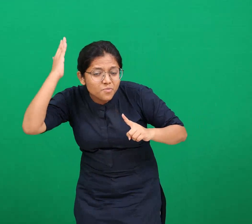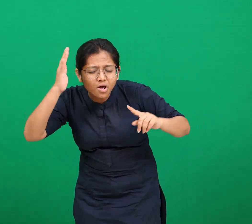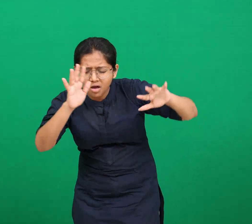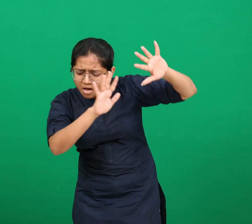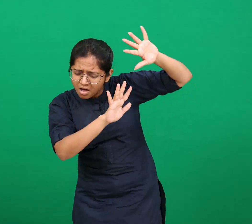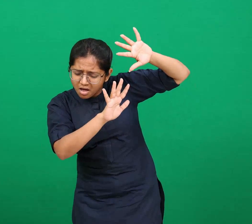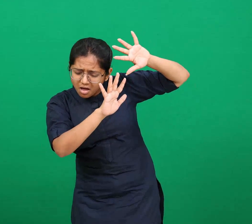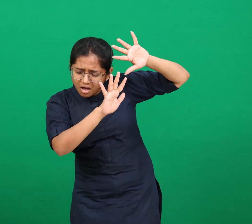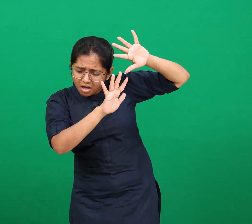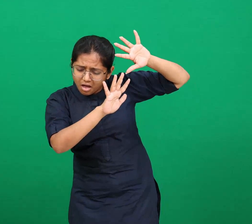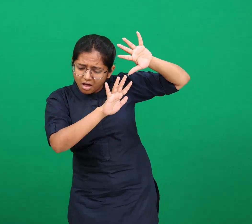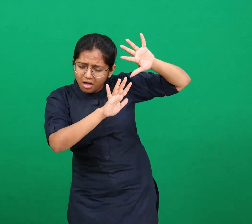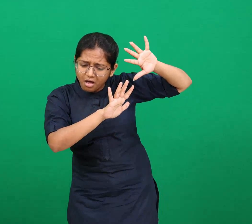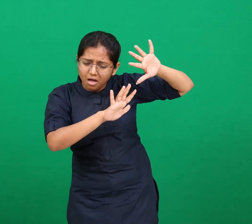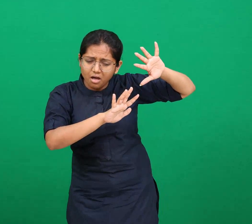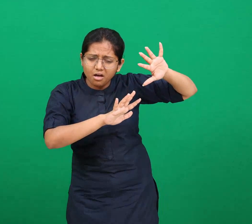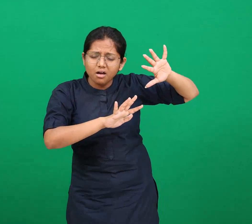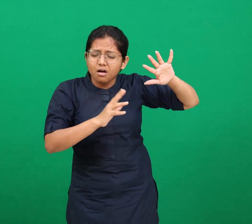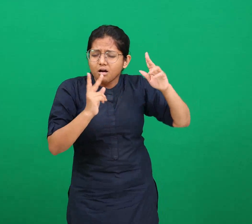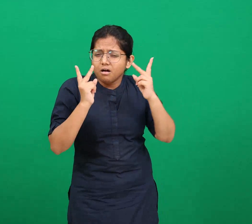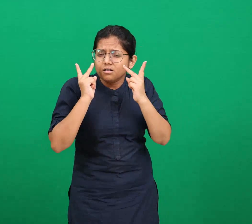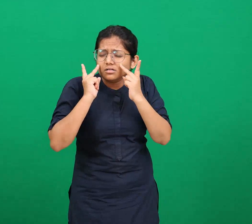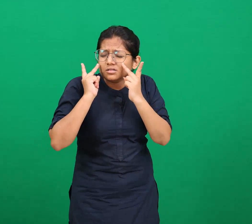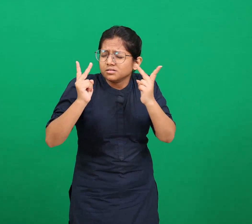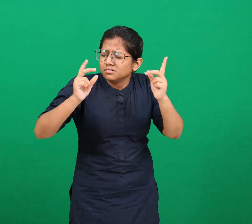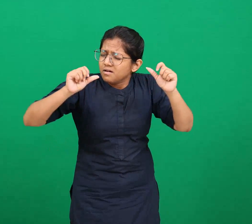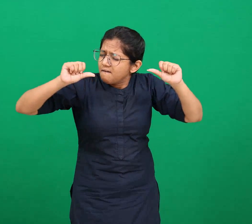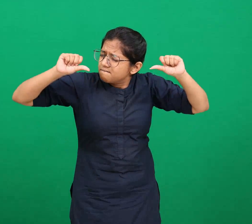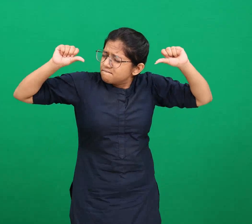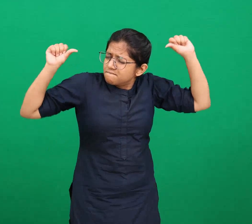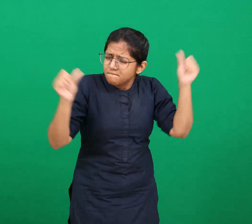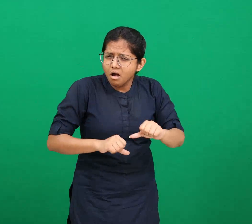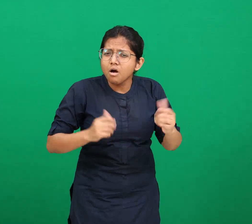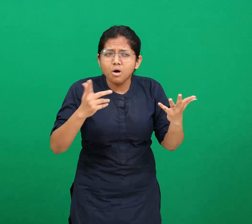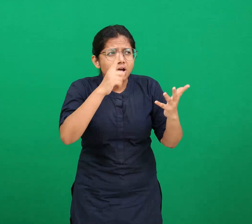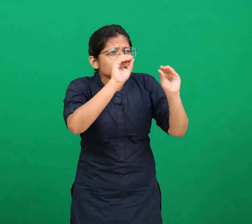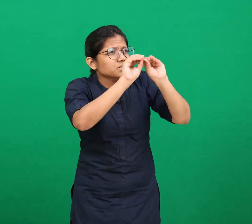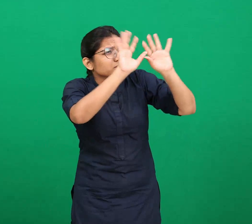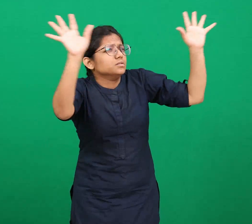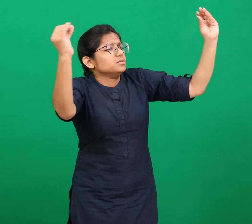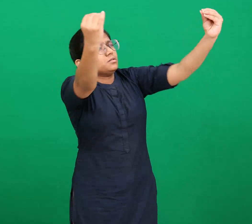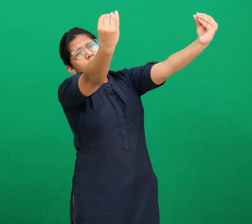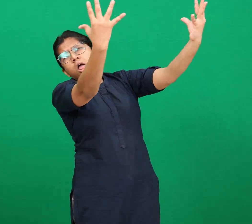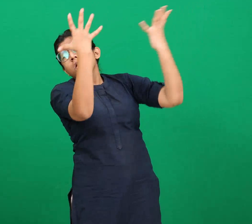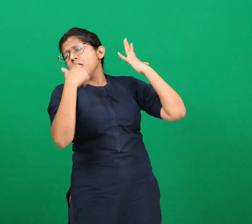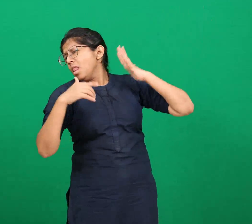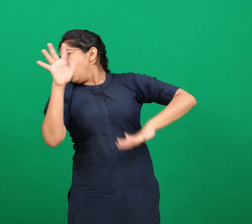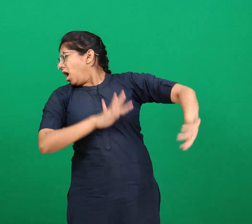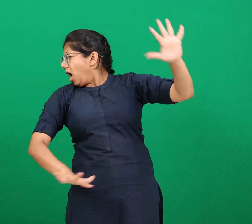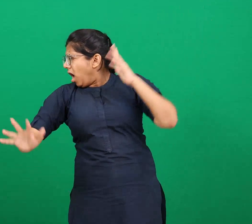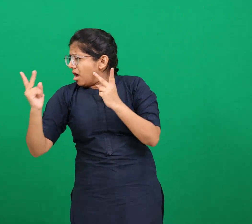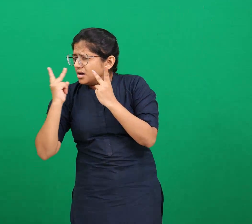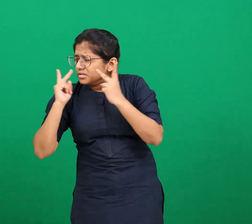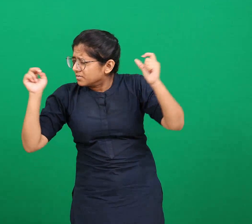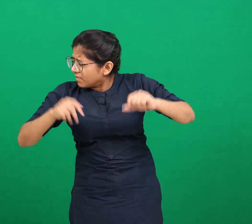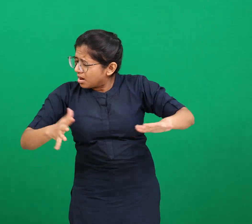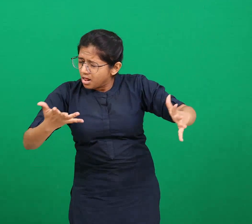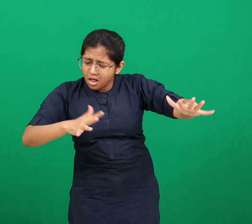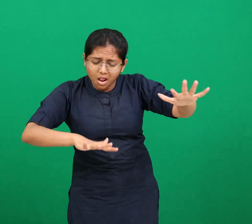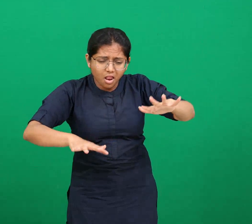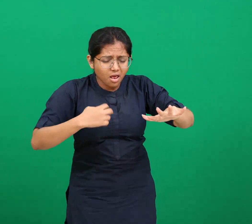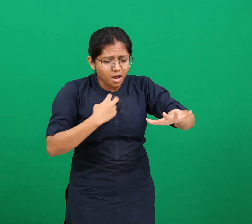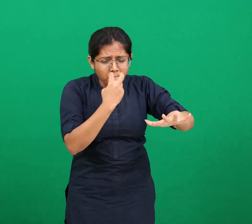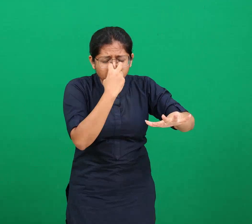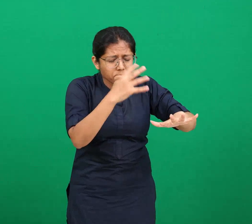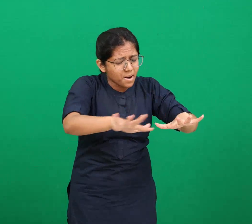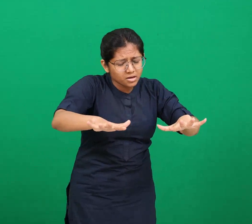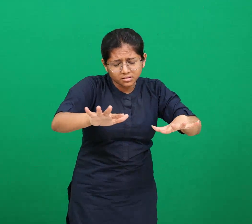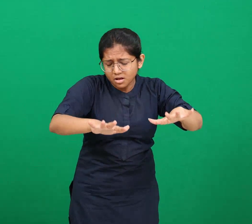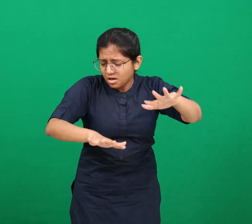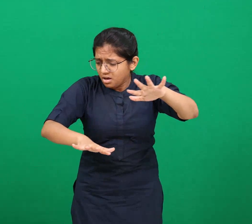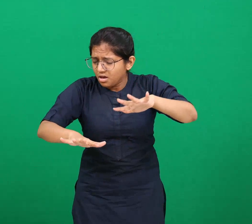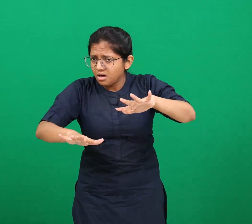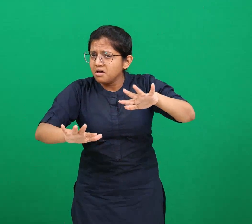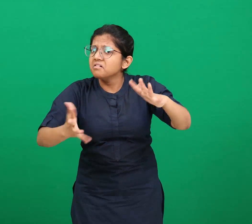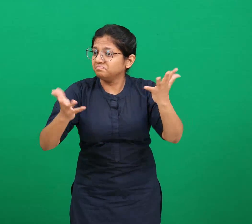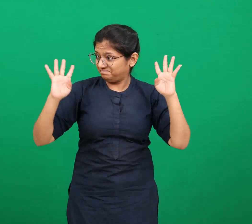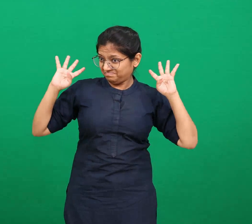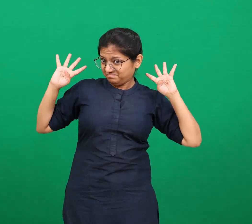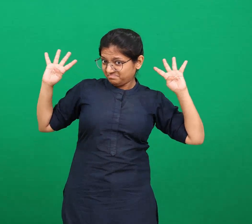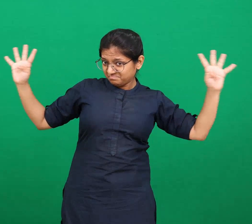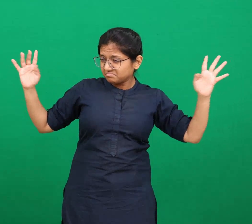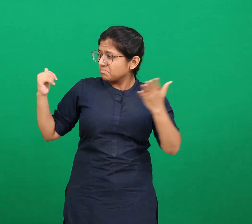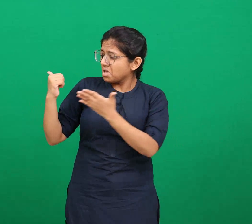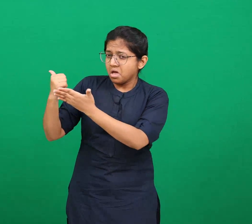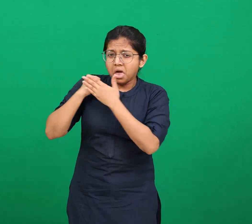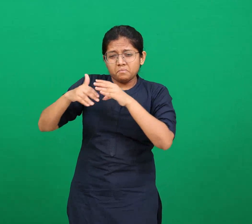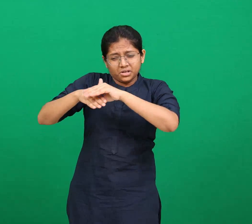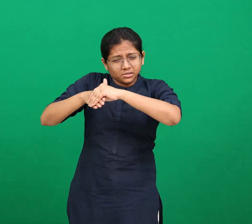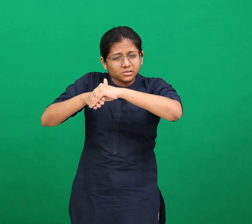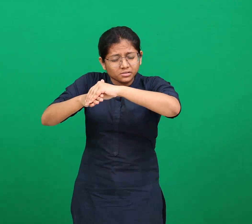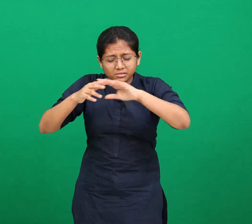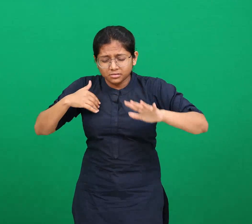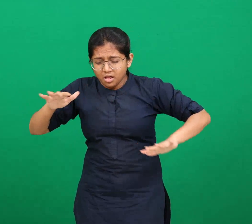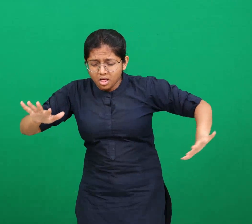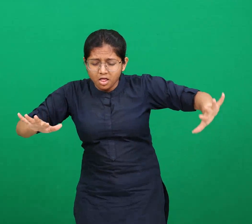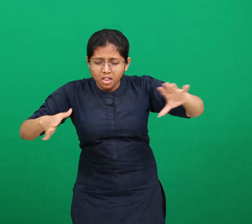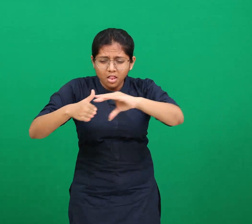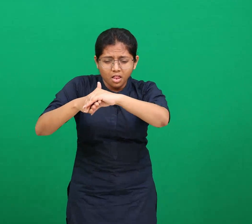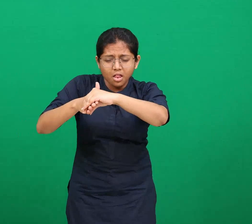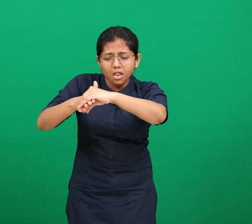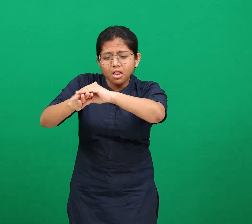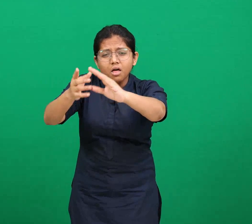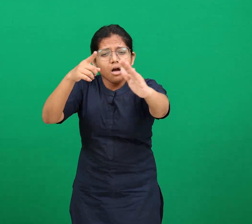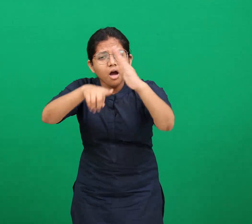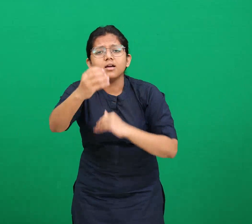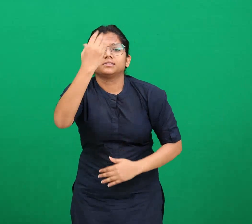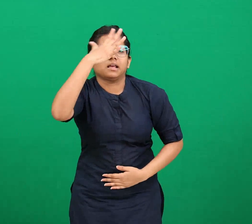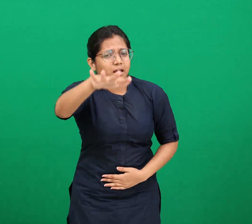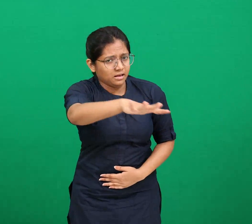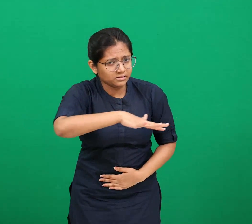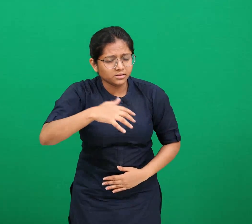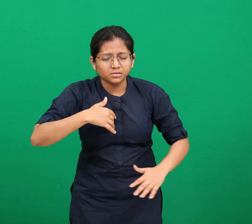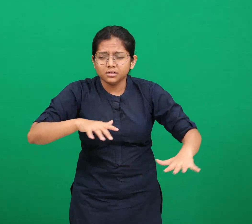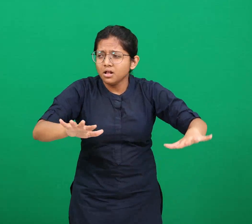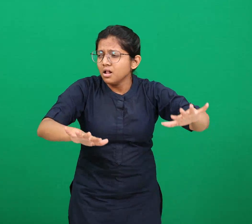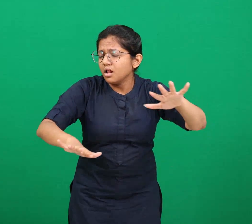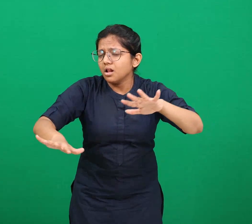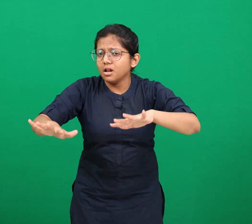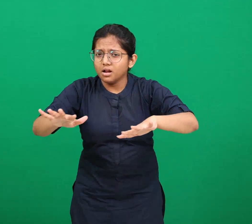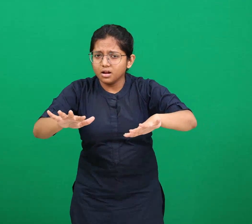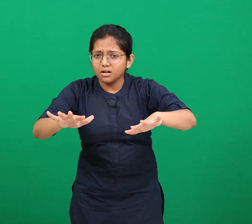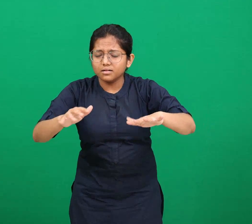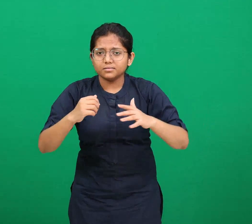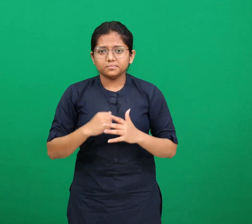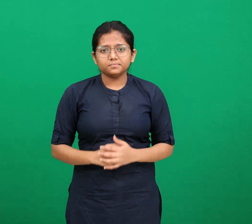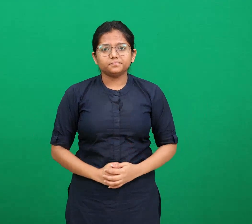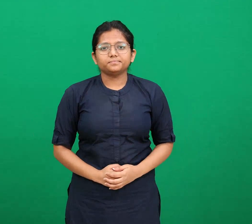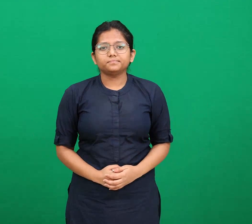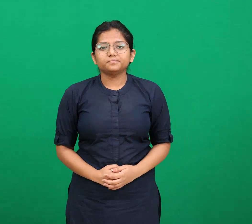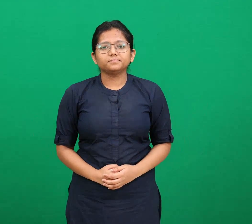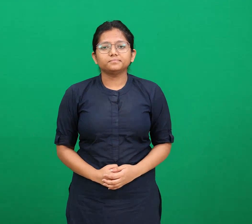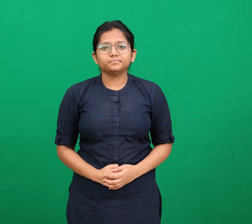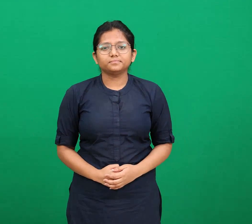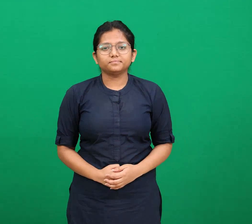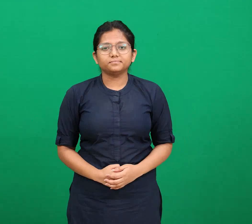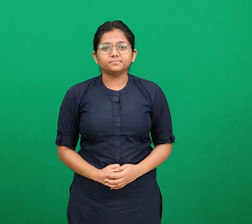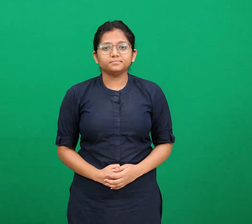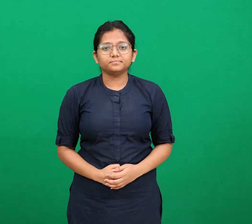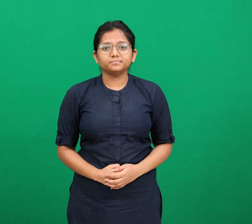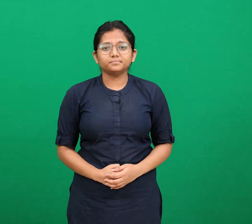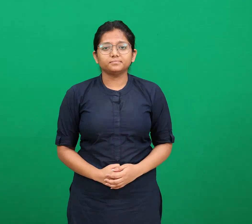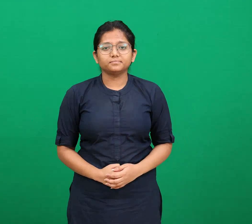Because the brilliance of the light had blinded me, my companions led me by the hand into Damascus.